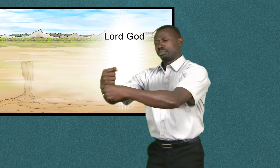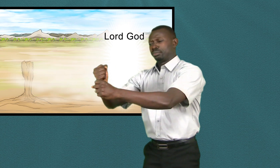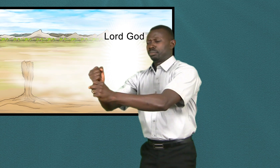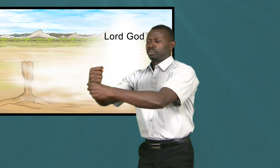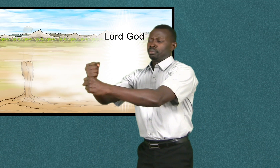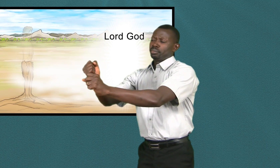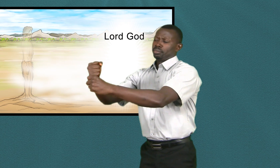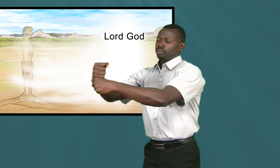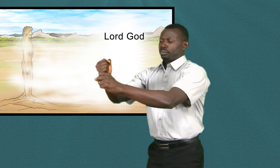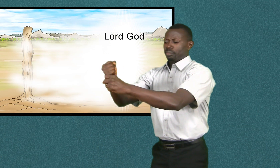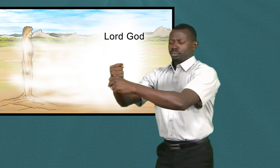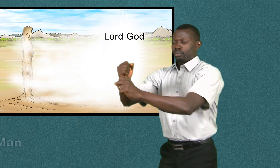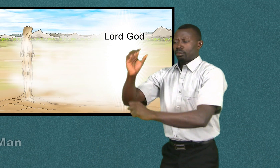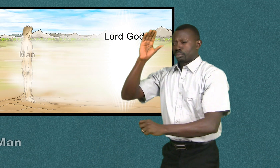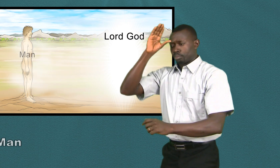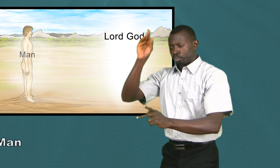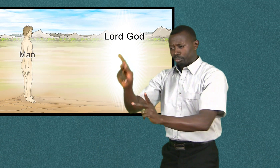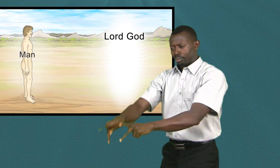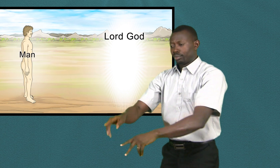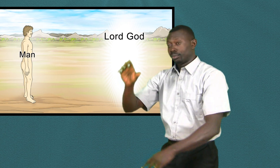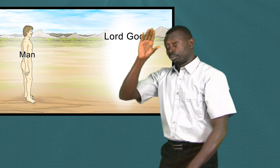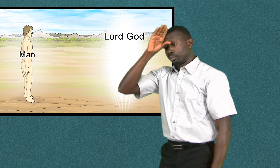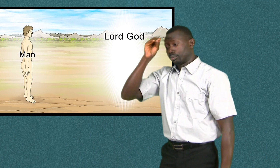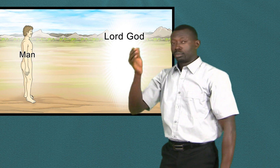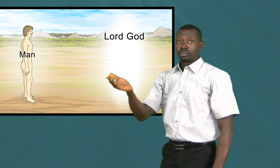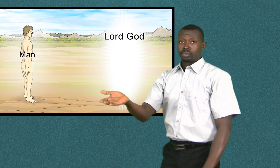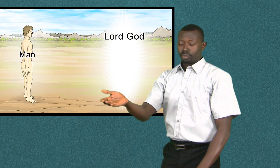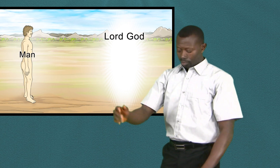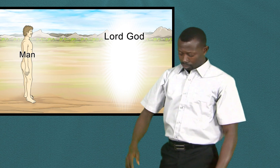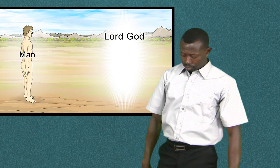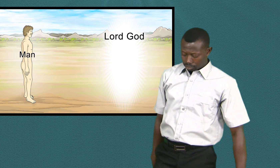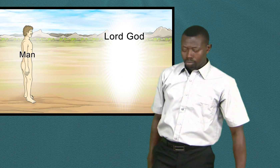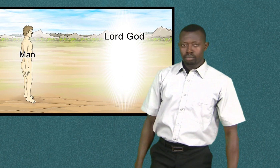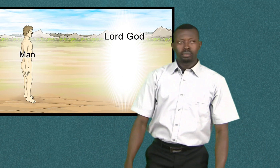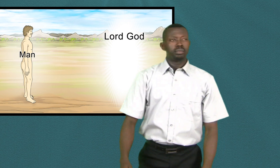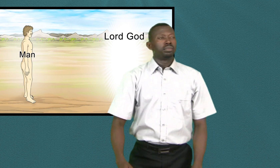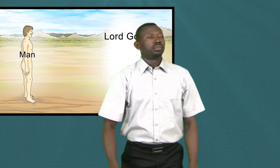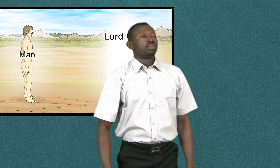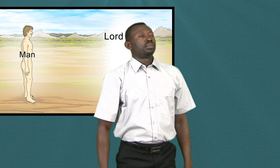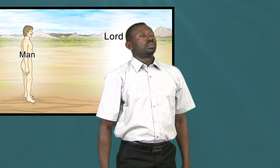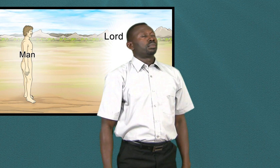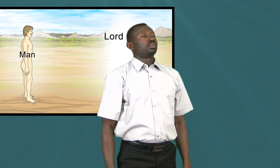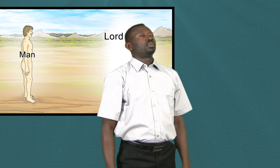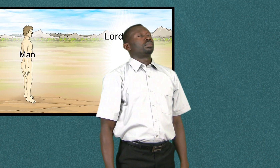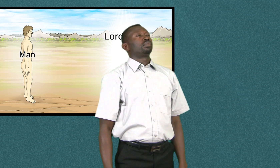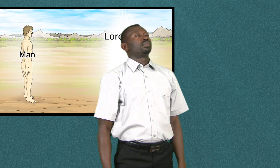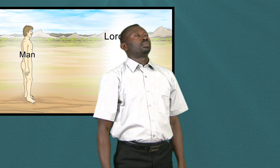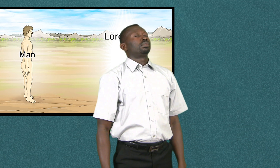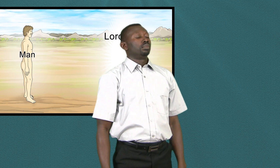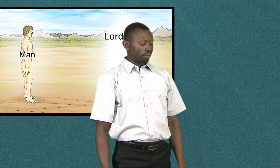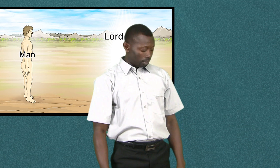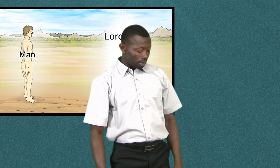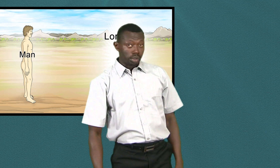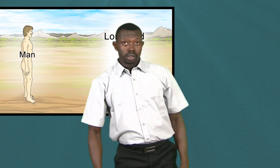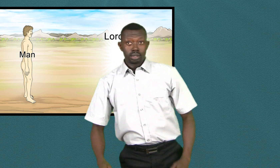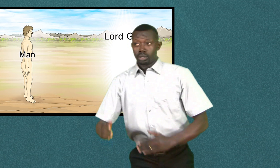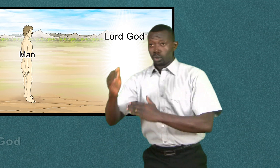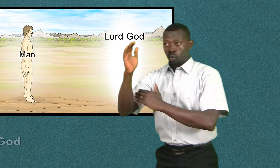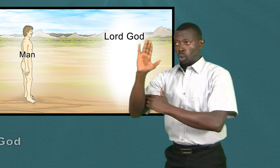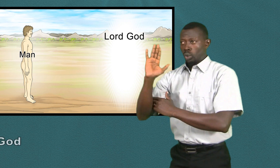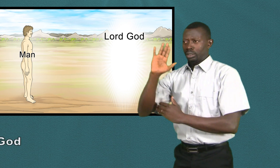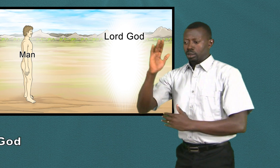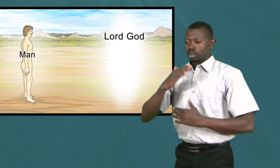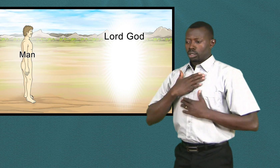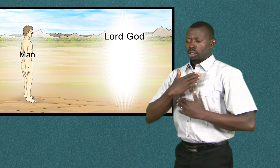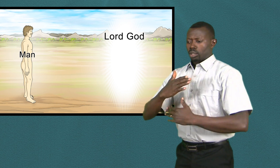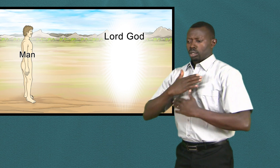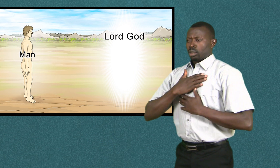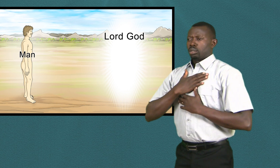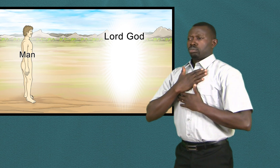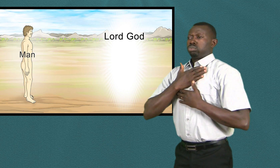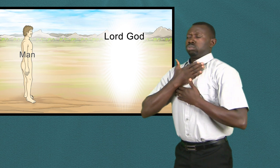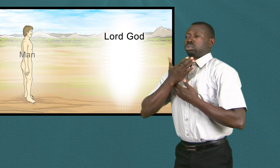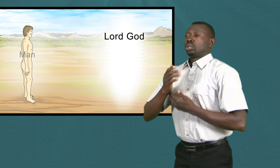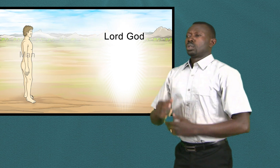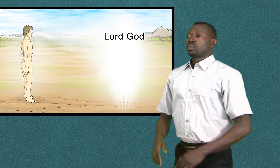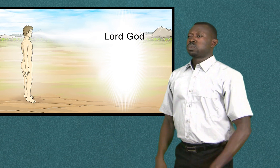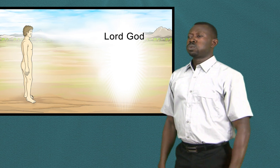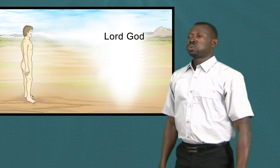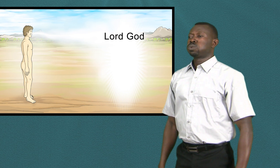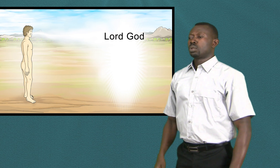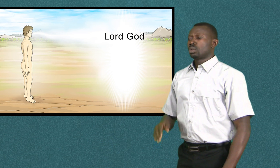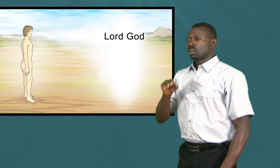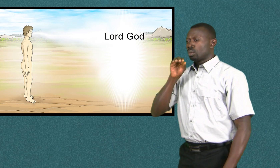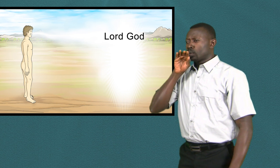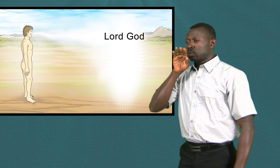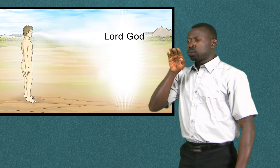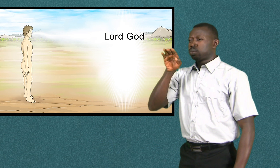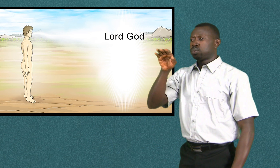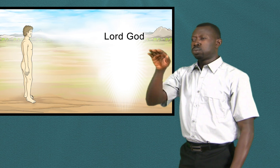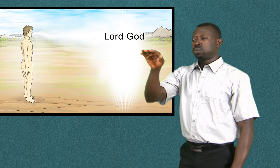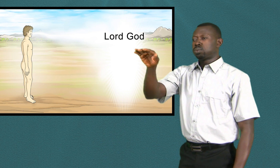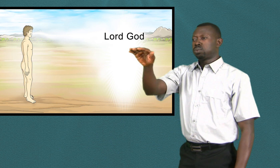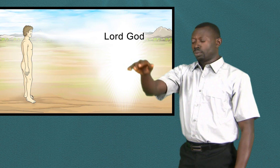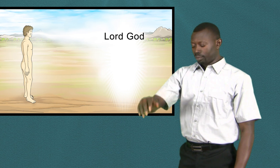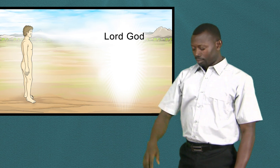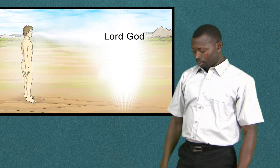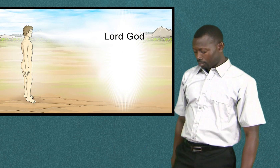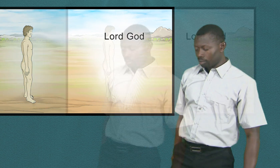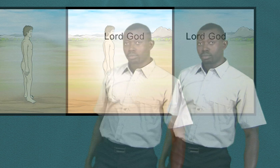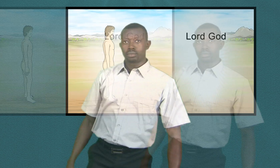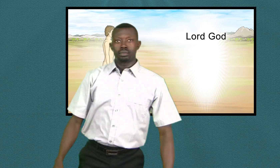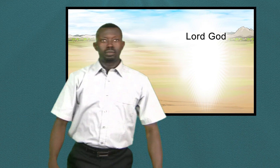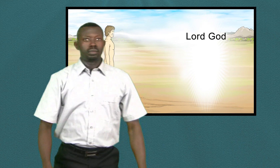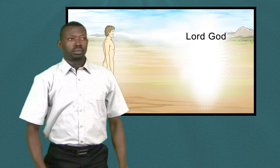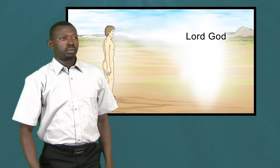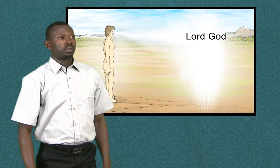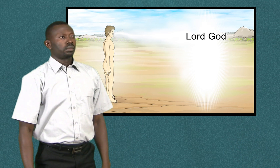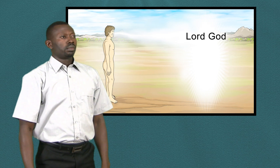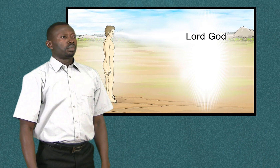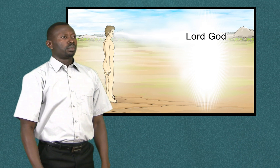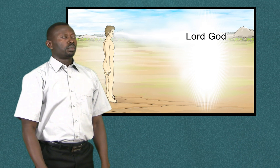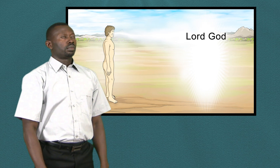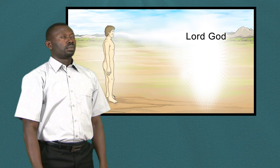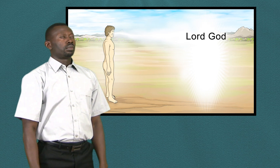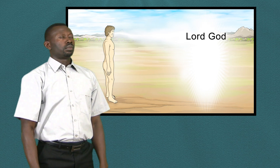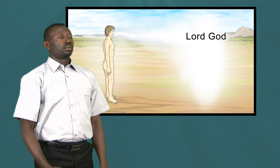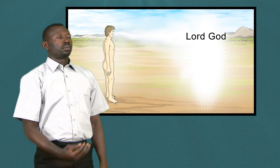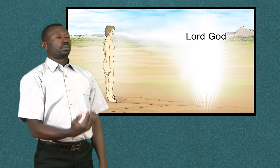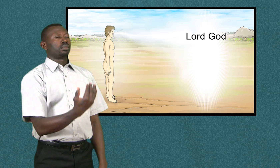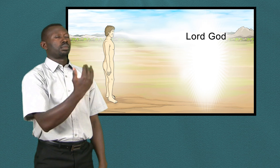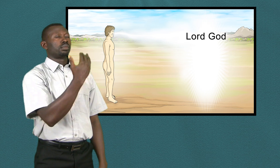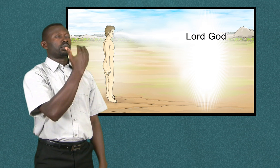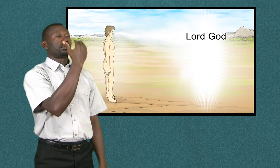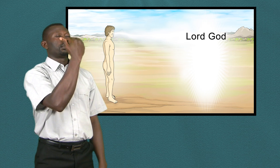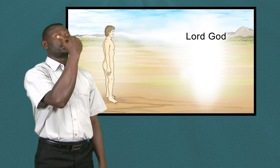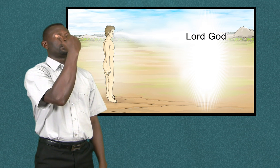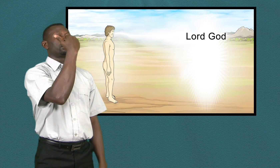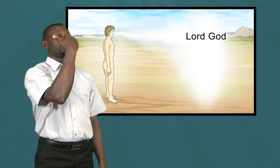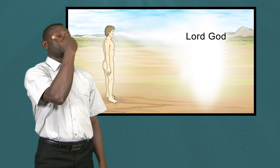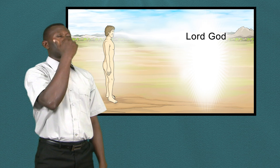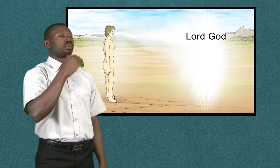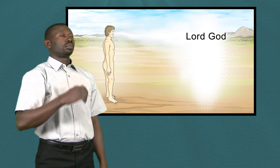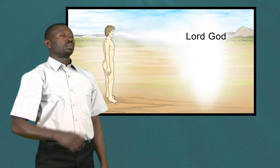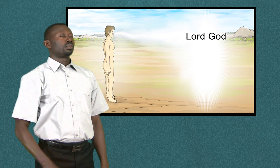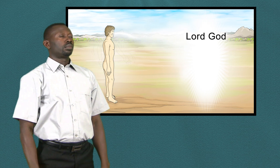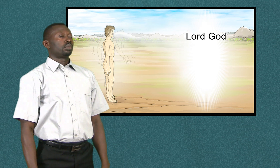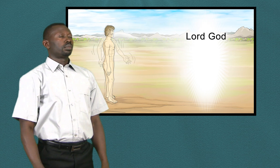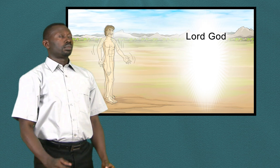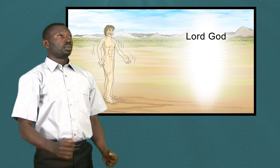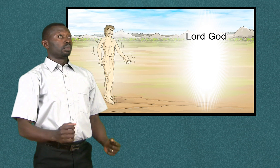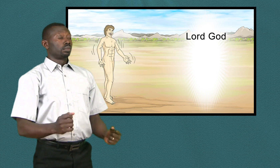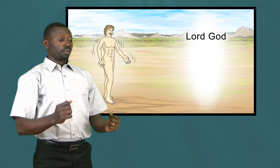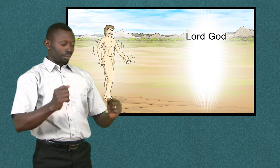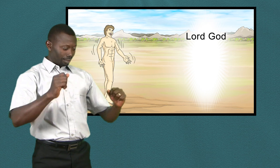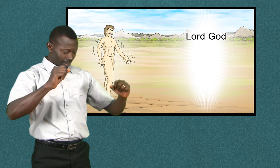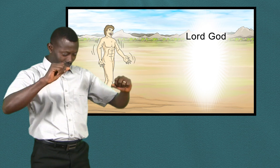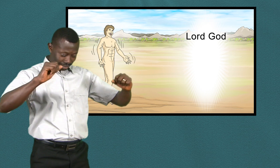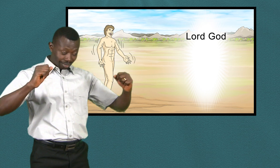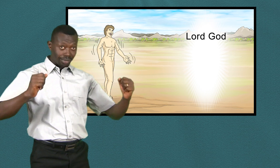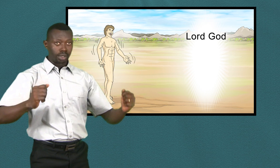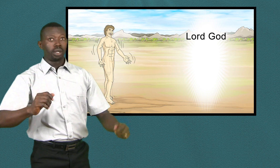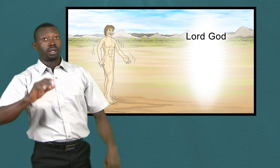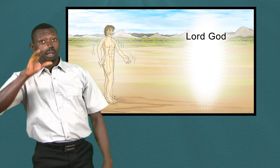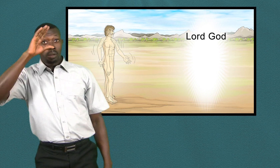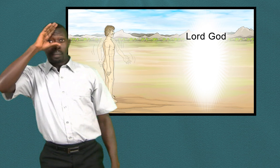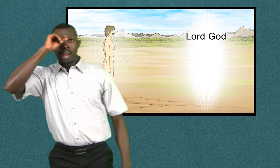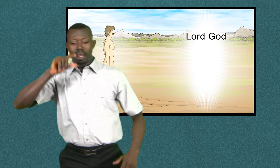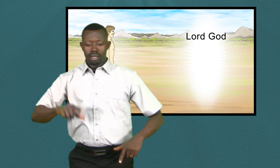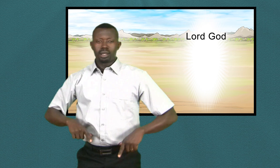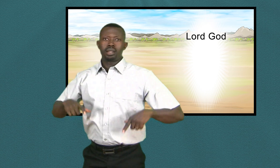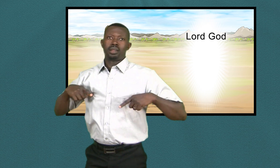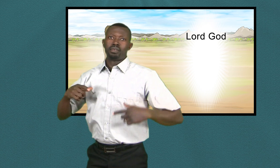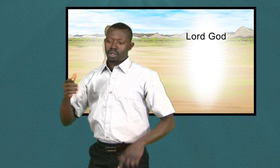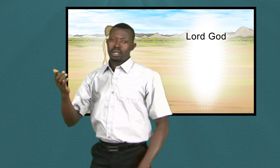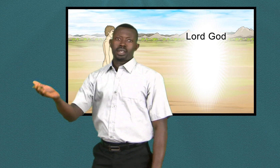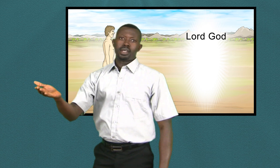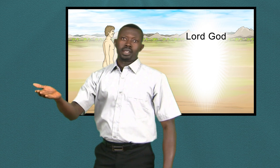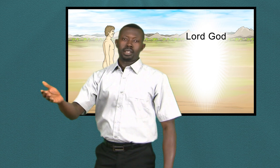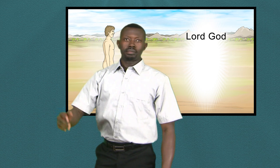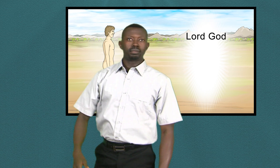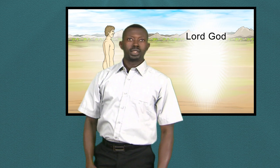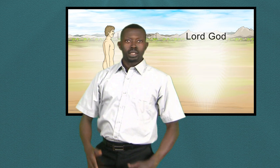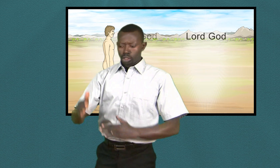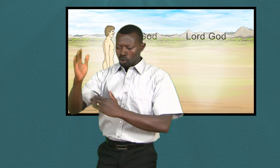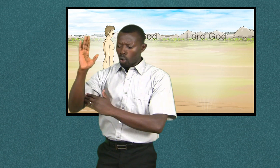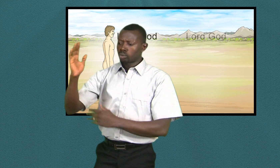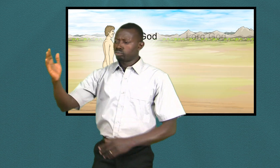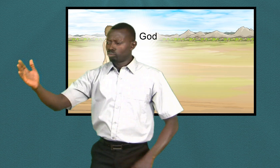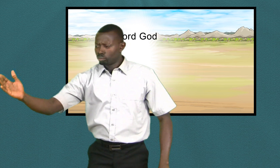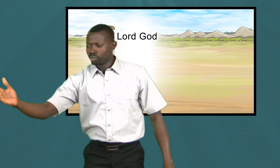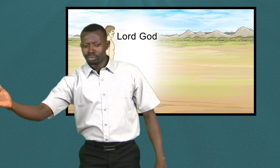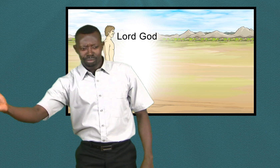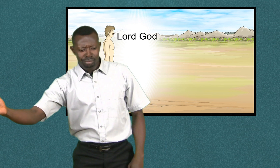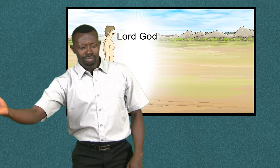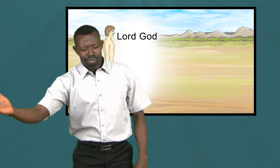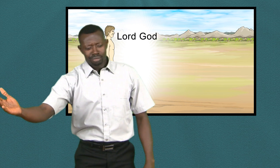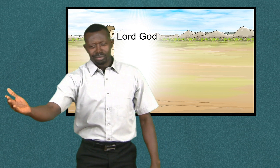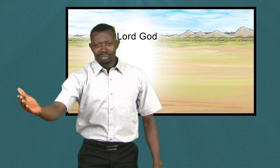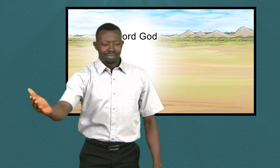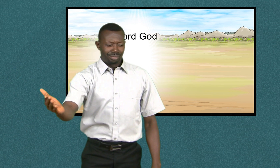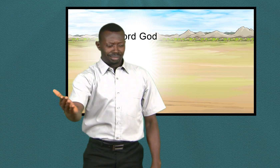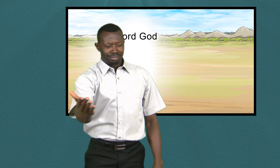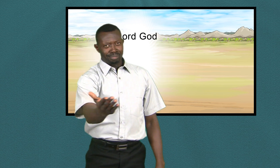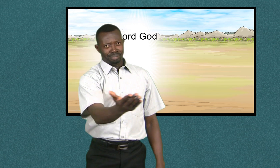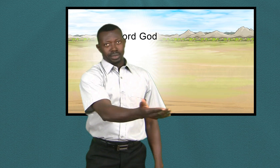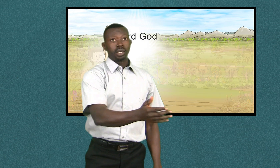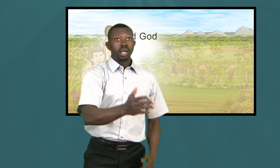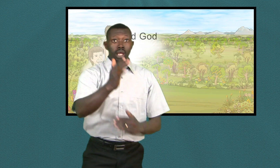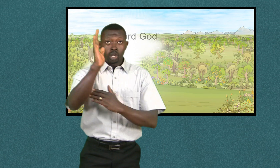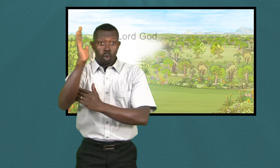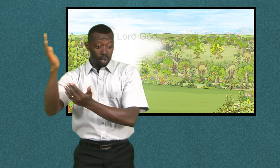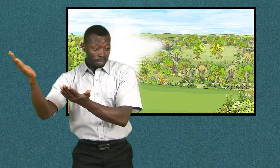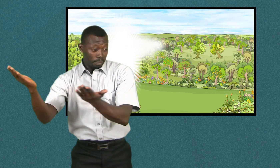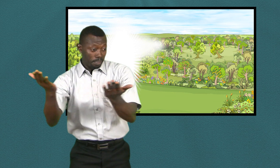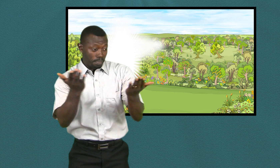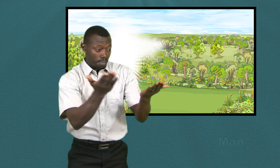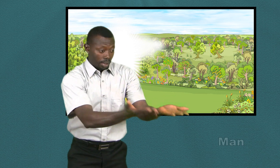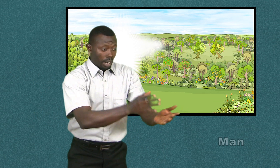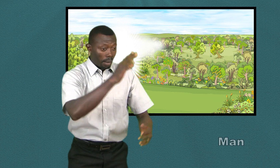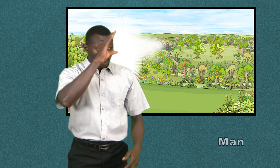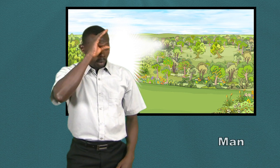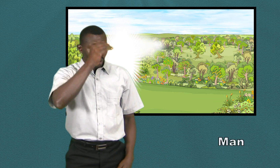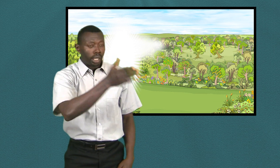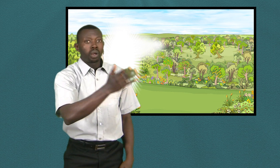The name of the second river is Gihon; it winds through the whole land of Cush. The name of the third river is Hiddekel; it runs along the east side of Assyria.